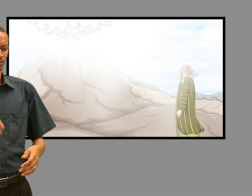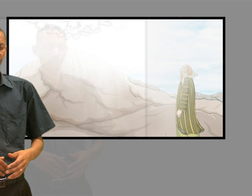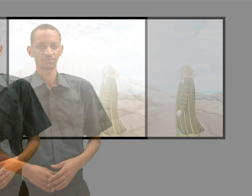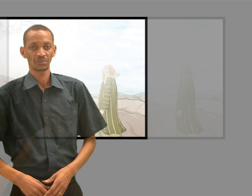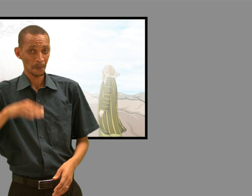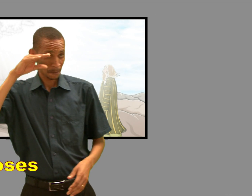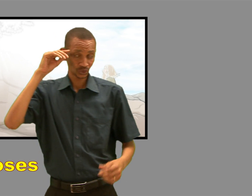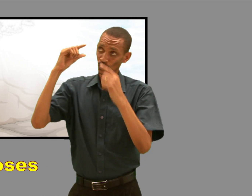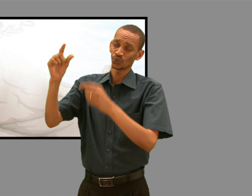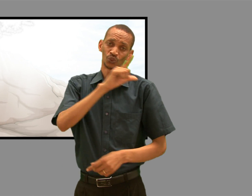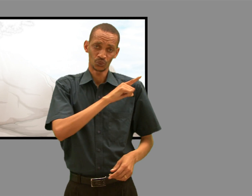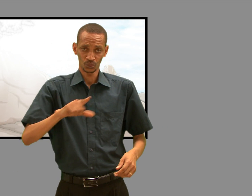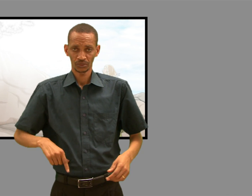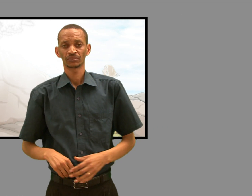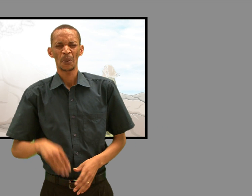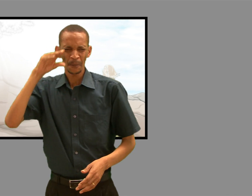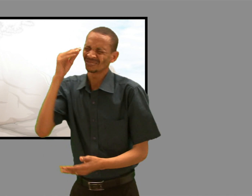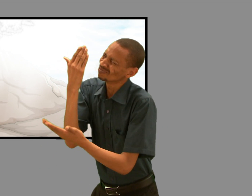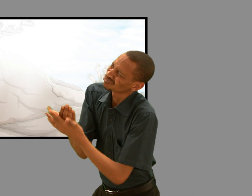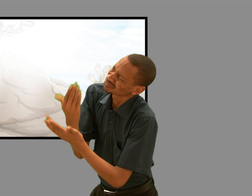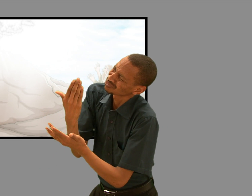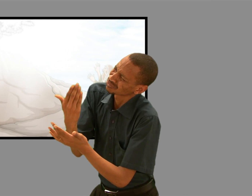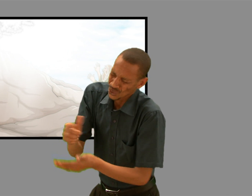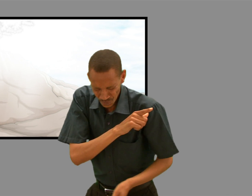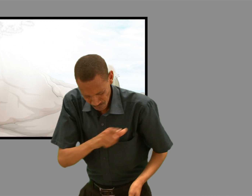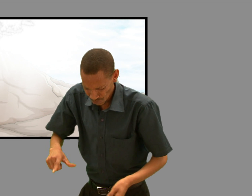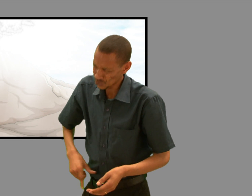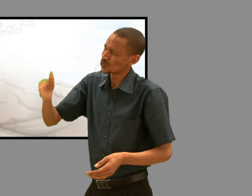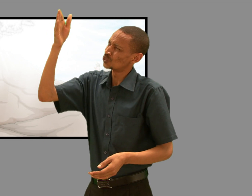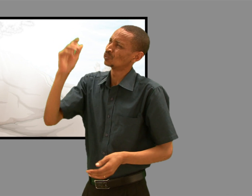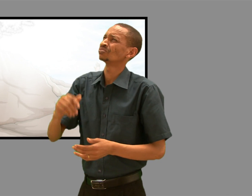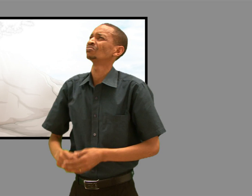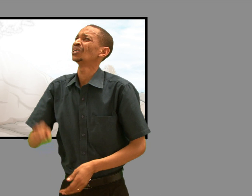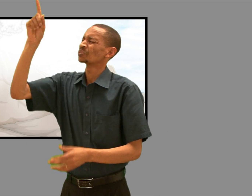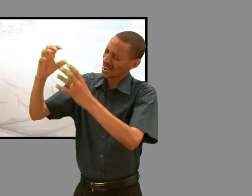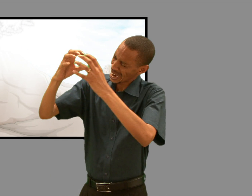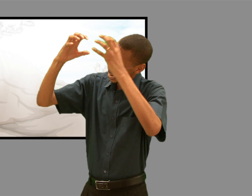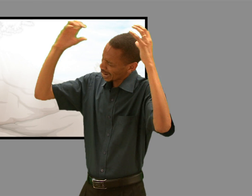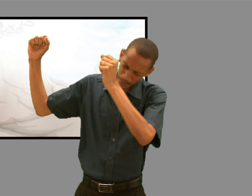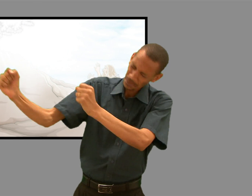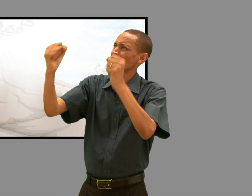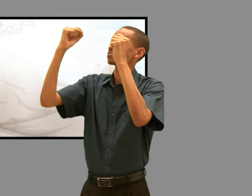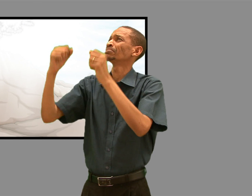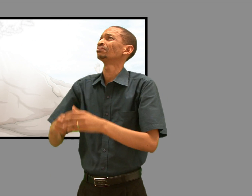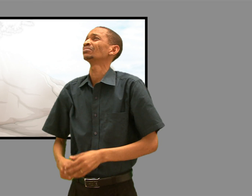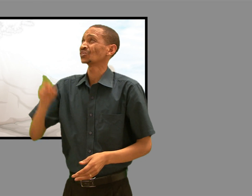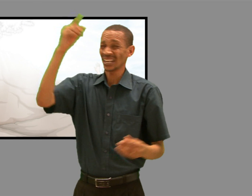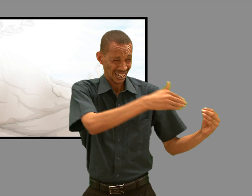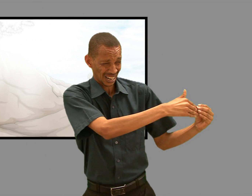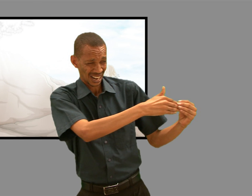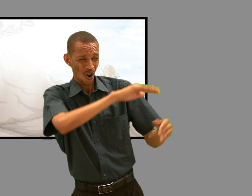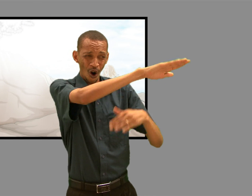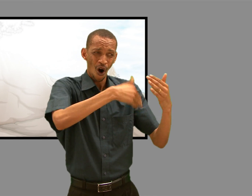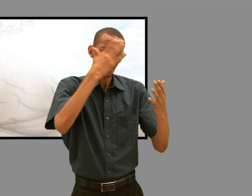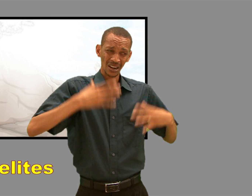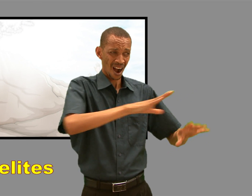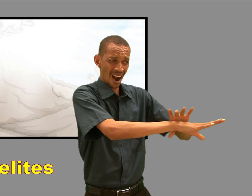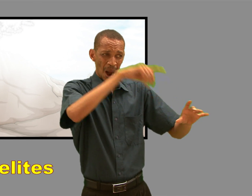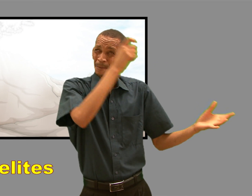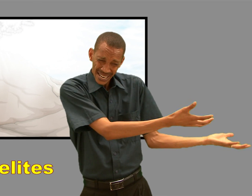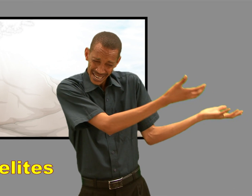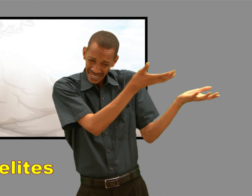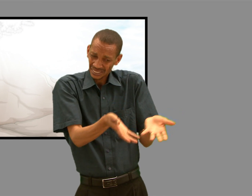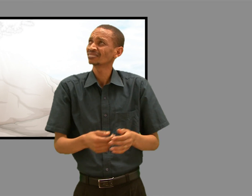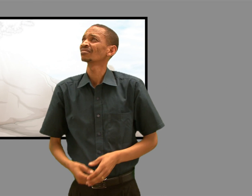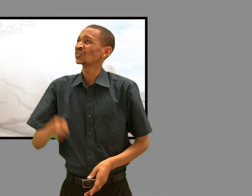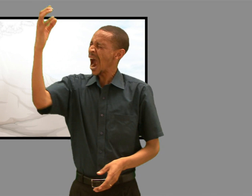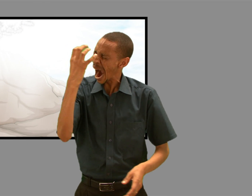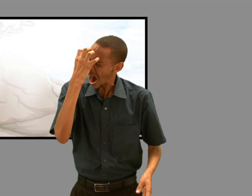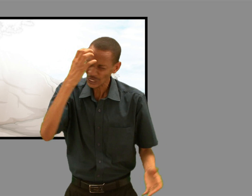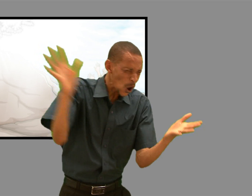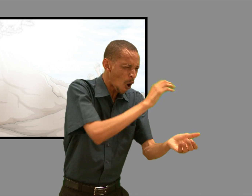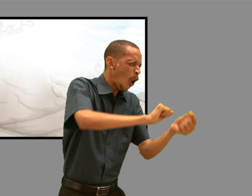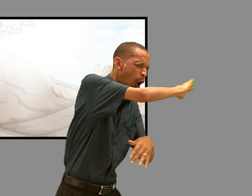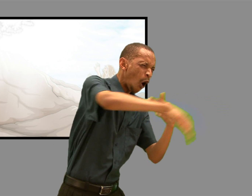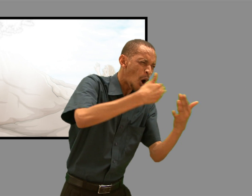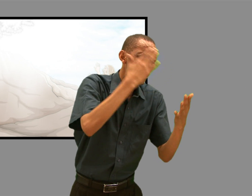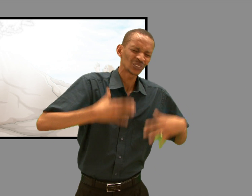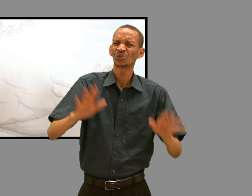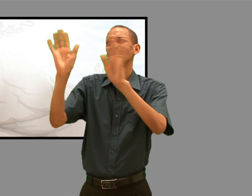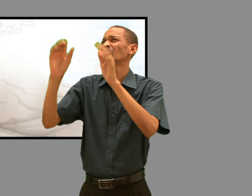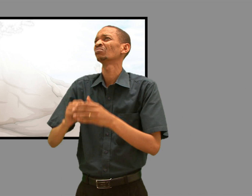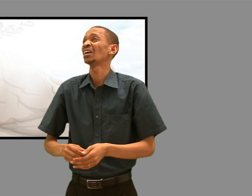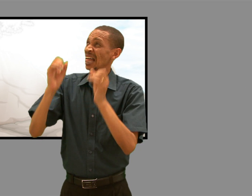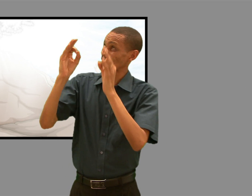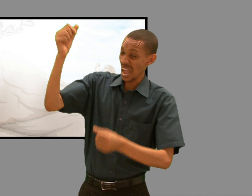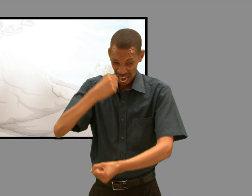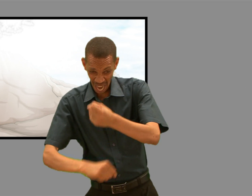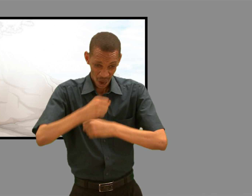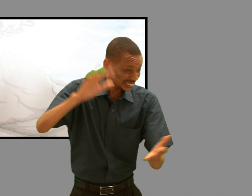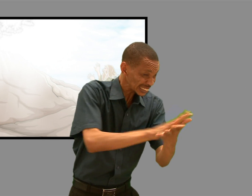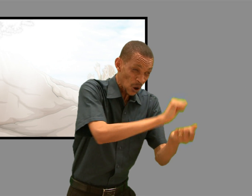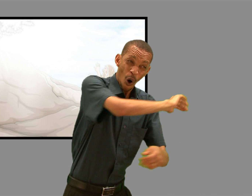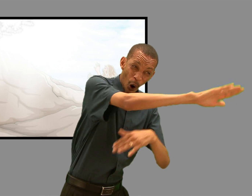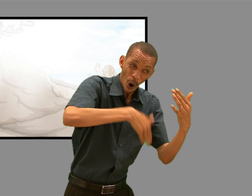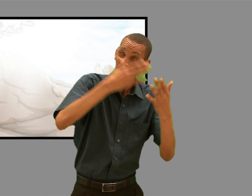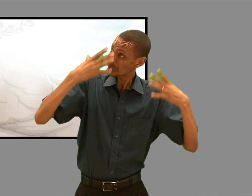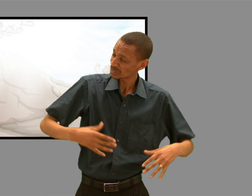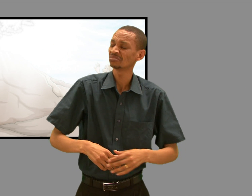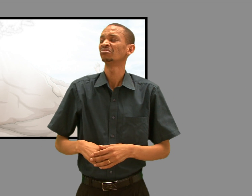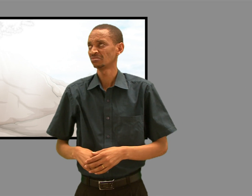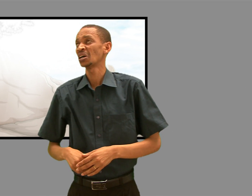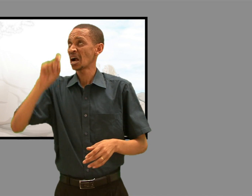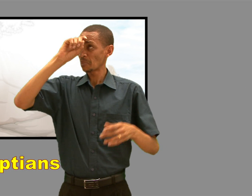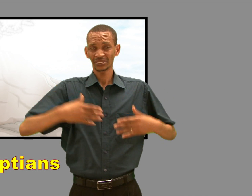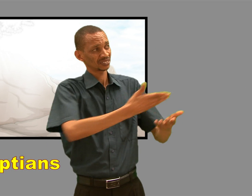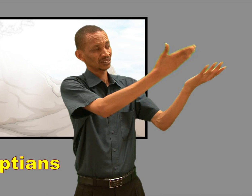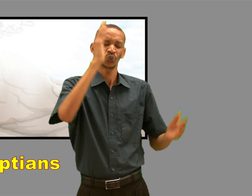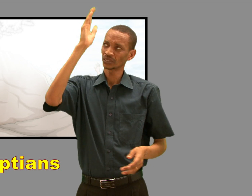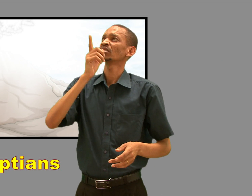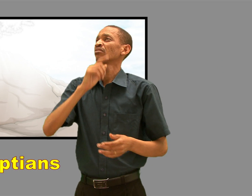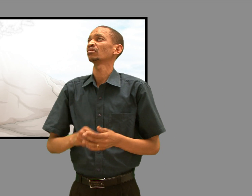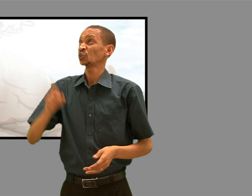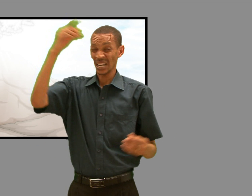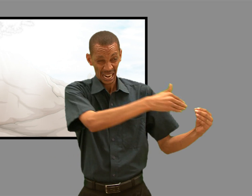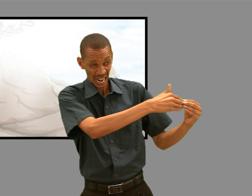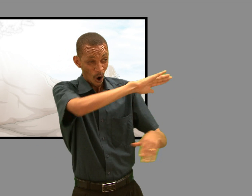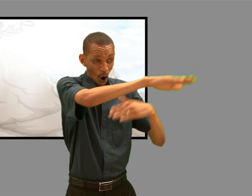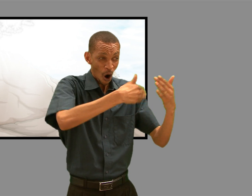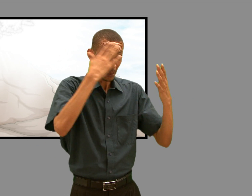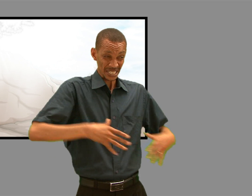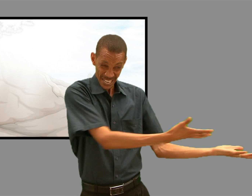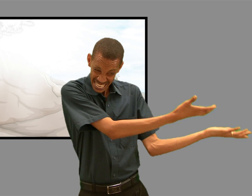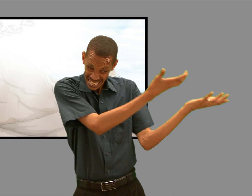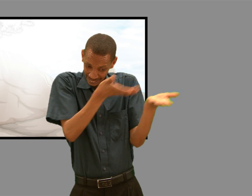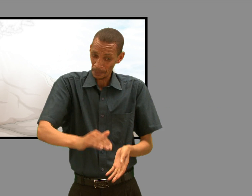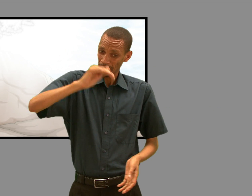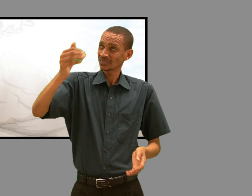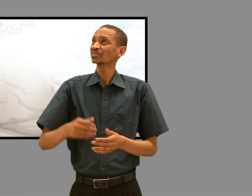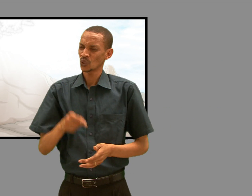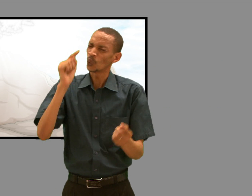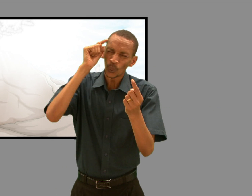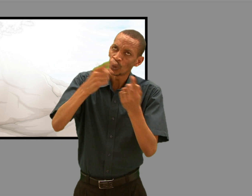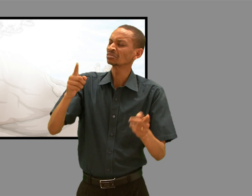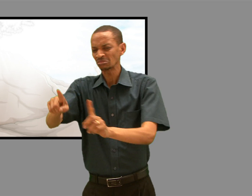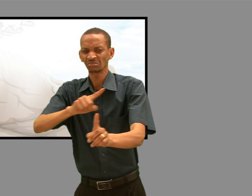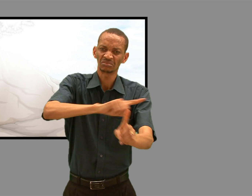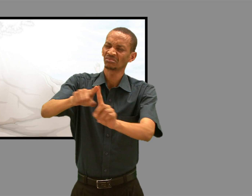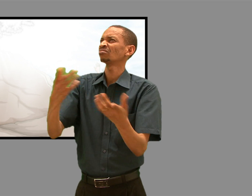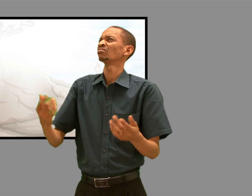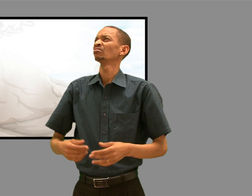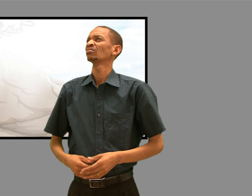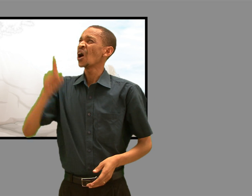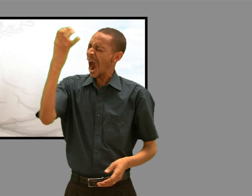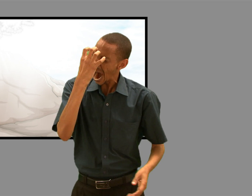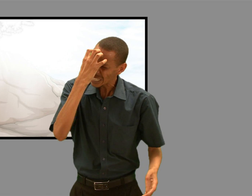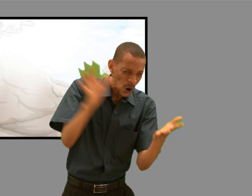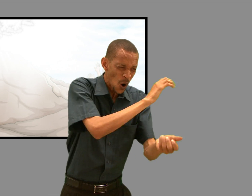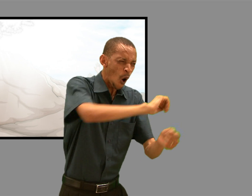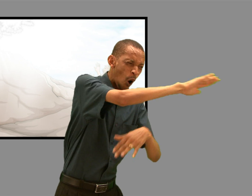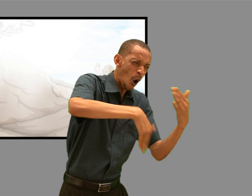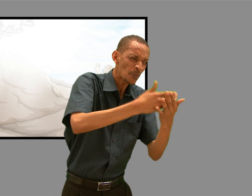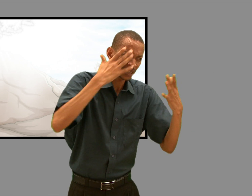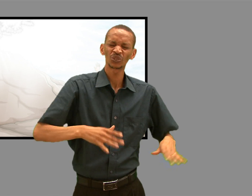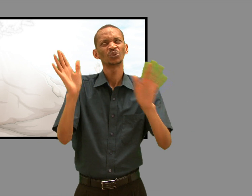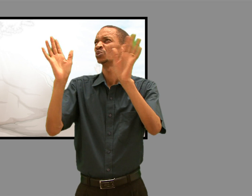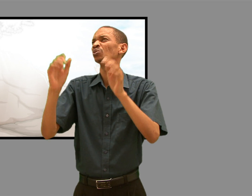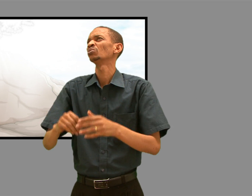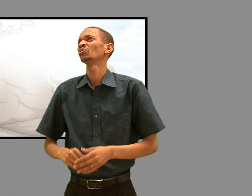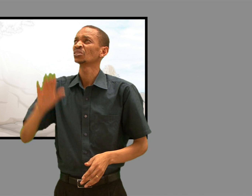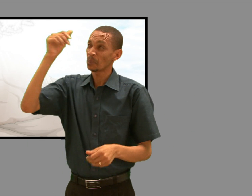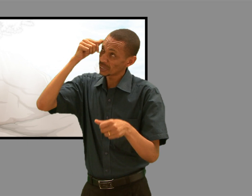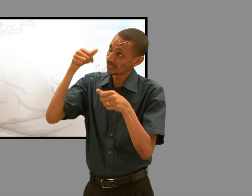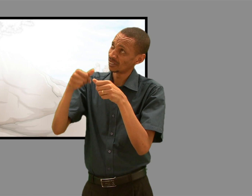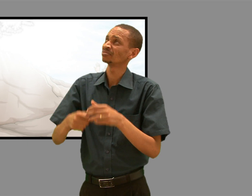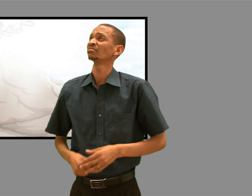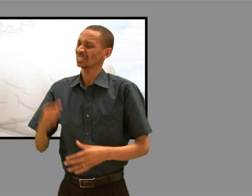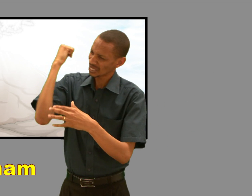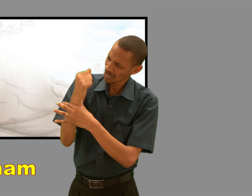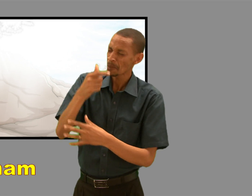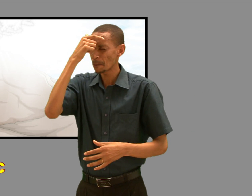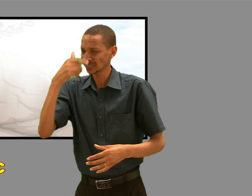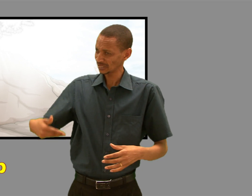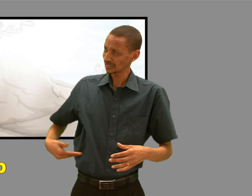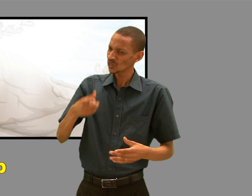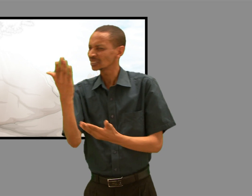But Moses sought the favor of the LORD his God, saying, “O LORD, why does Your anger burn against Your people, whom You brought out of the land of Egypt with great power and a mighty hand? Why should the Egyptians declare, ‘He brought them out with evil intent, to kill them in the mountains and wipe them from the face of the earth’?